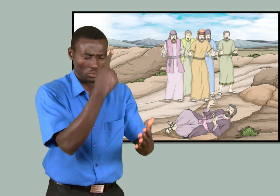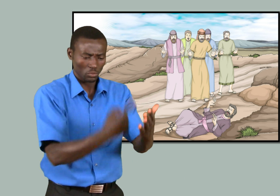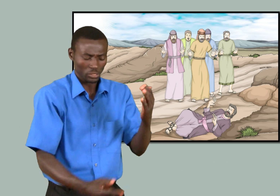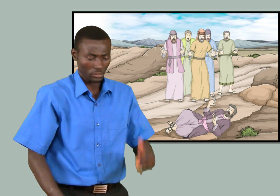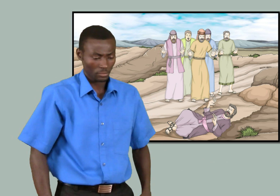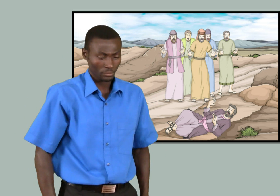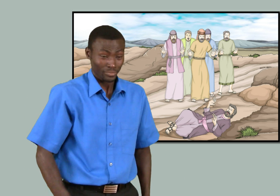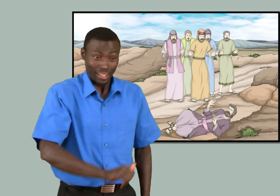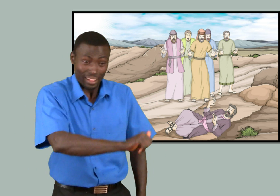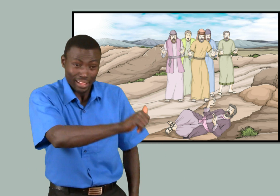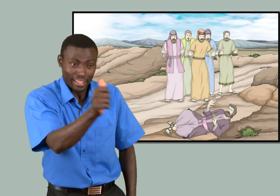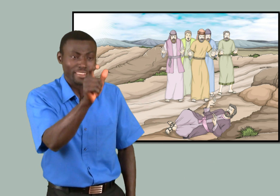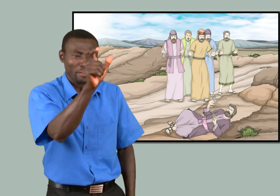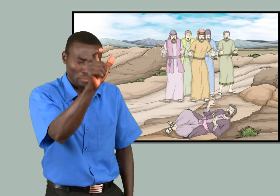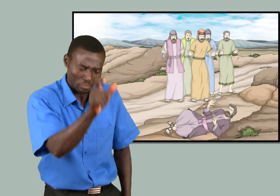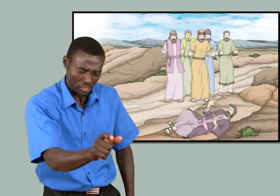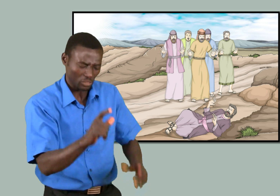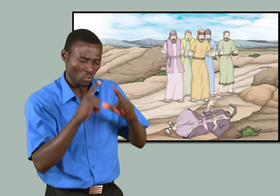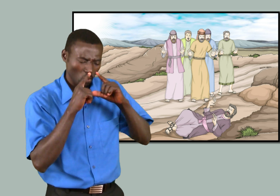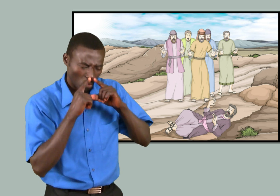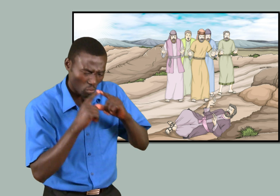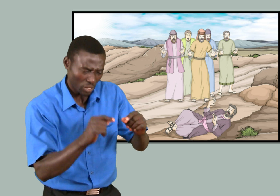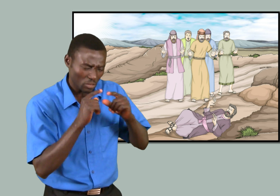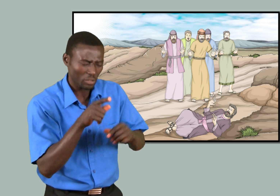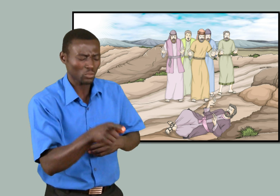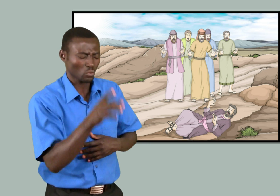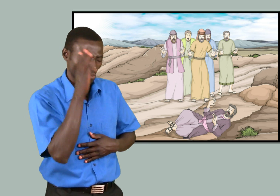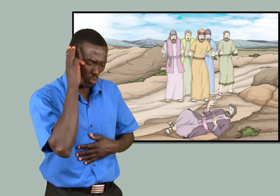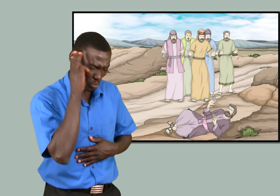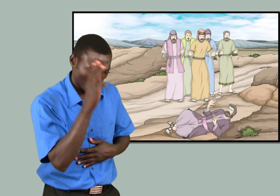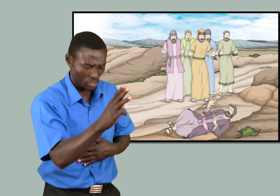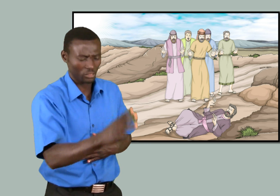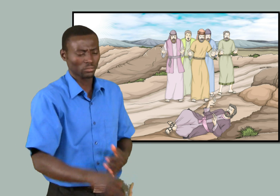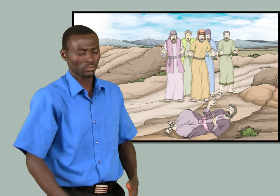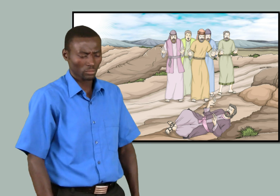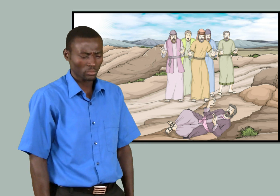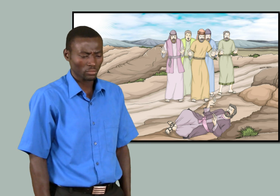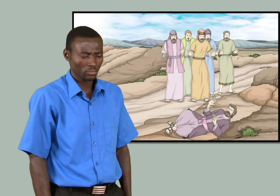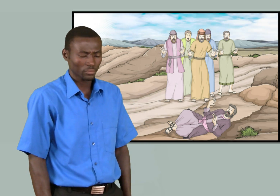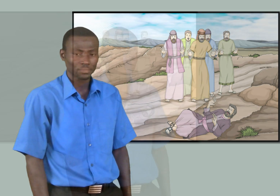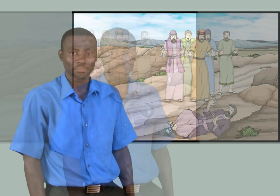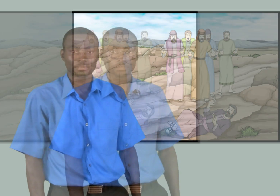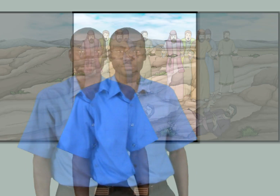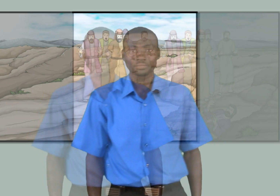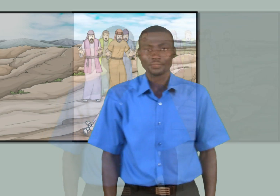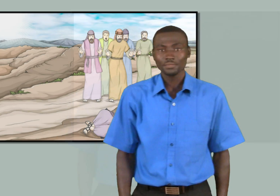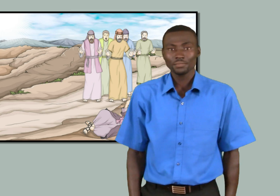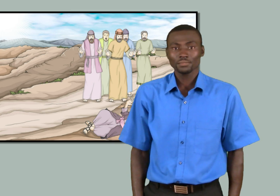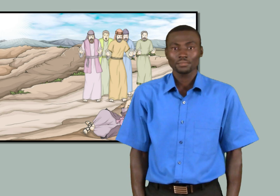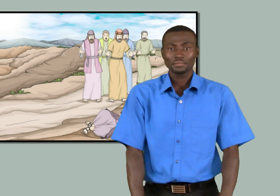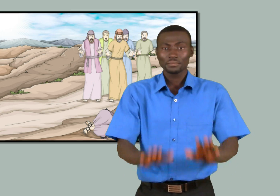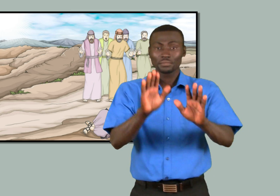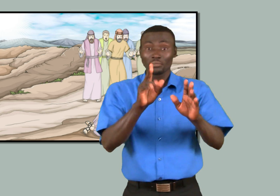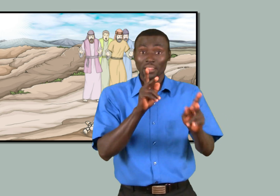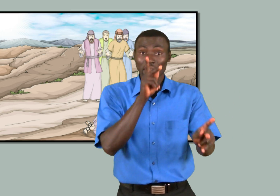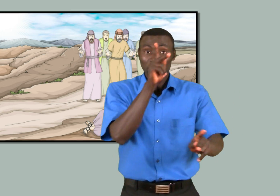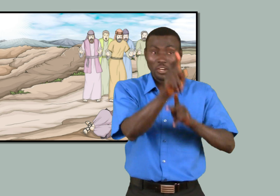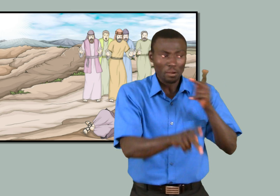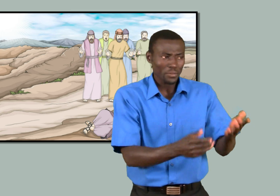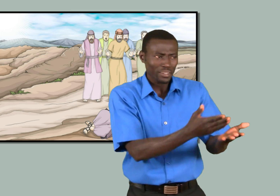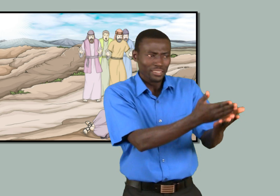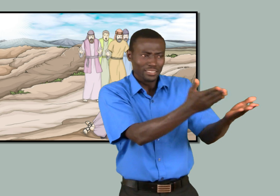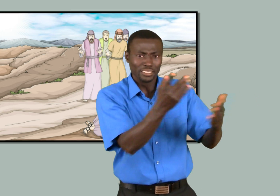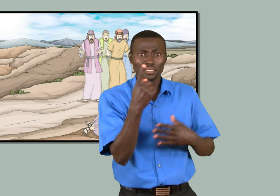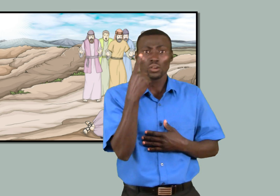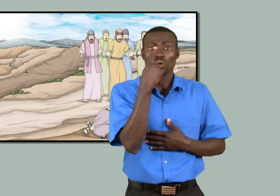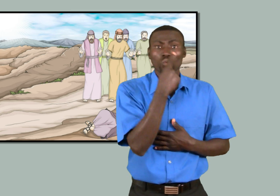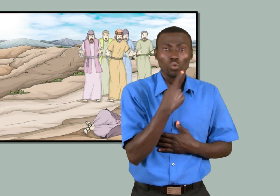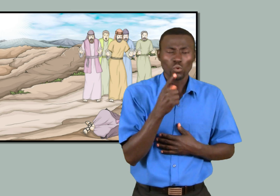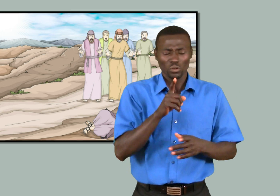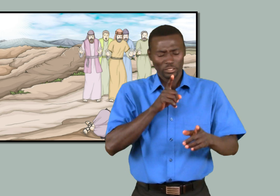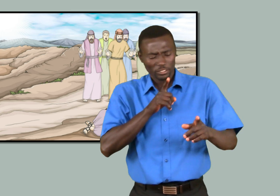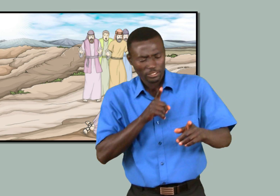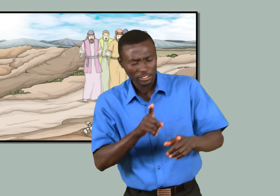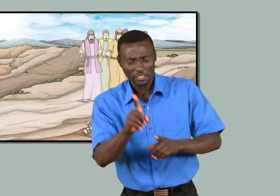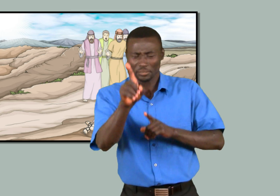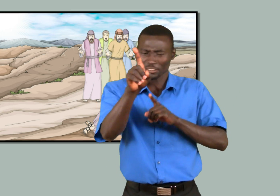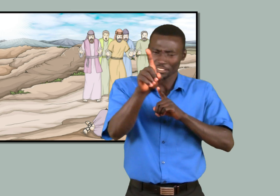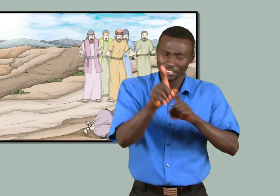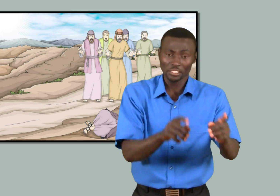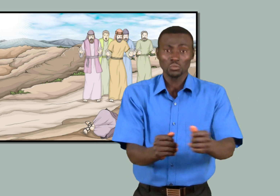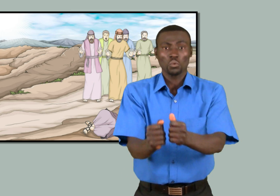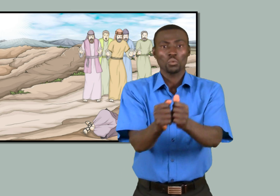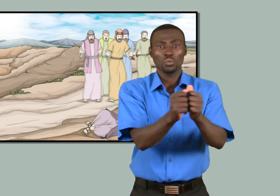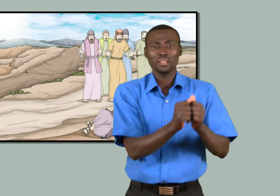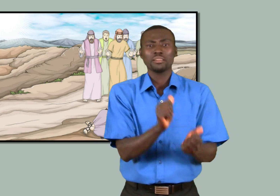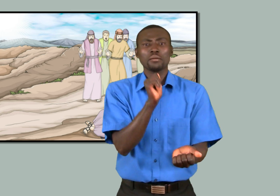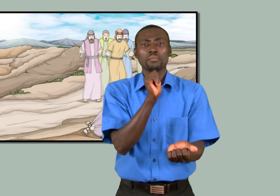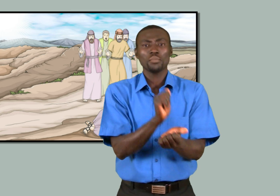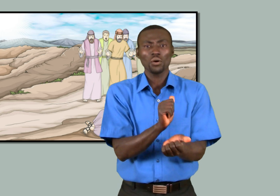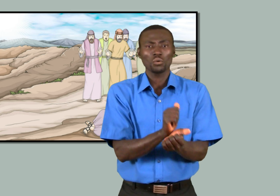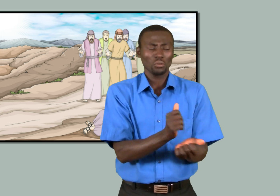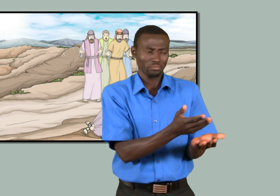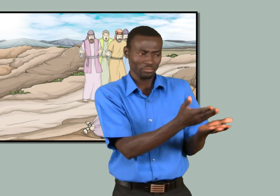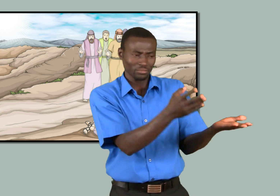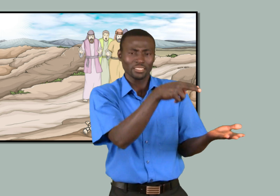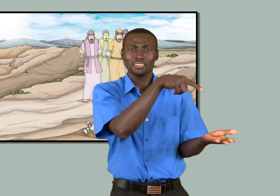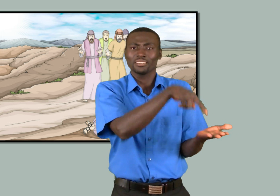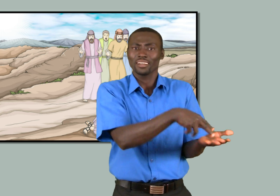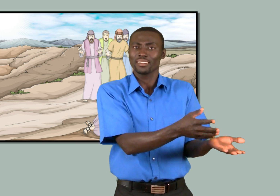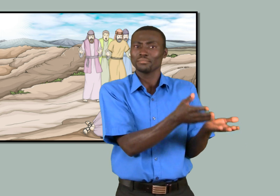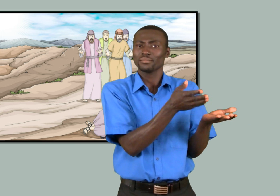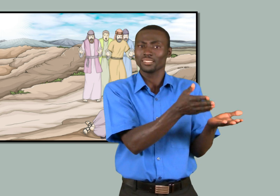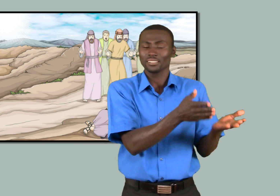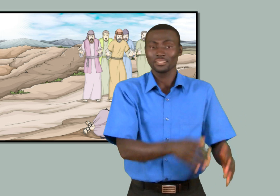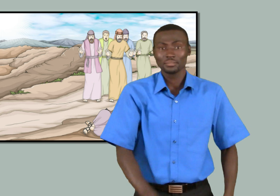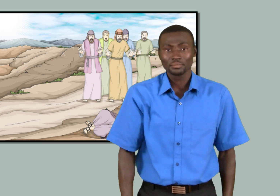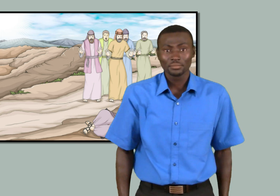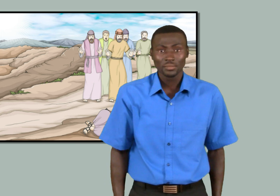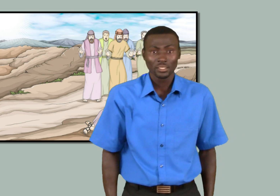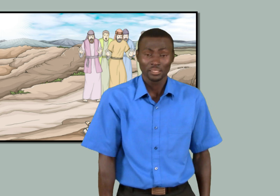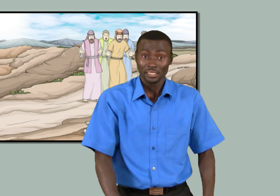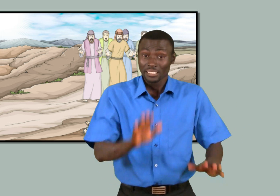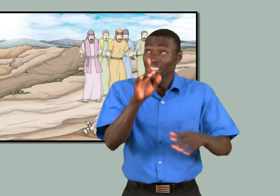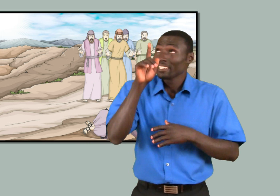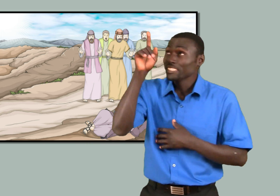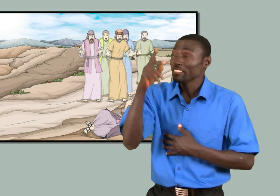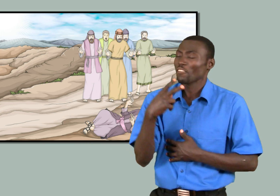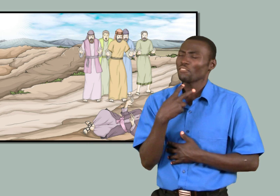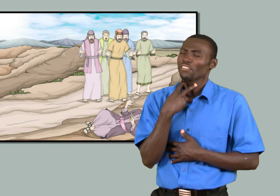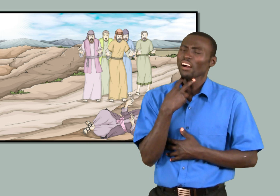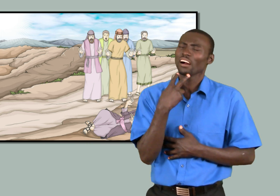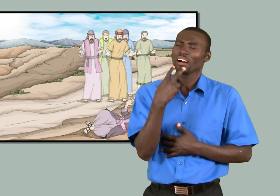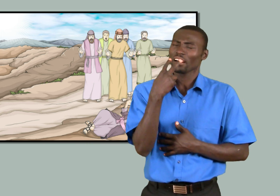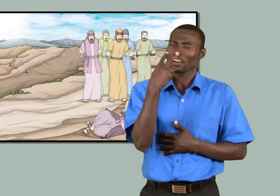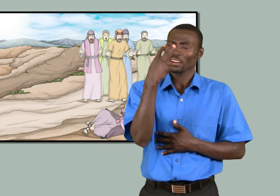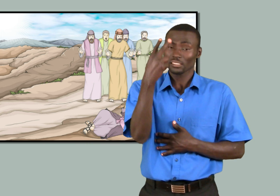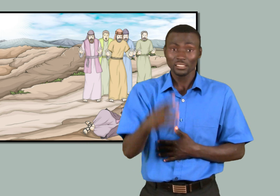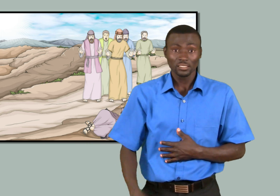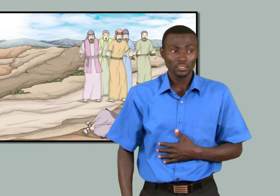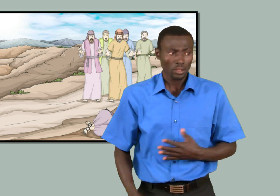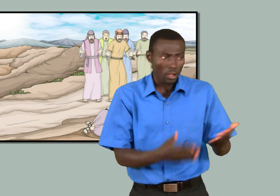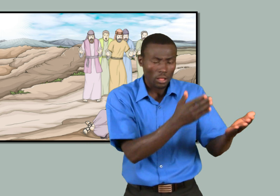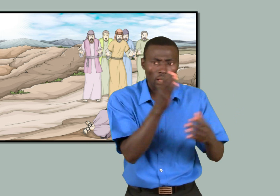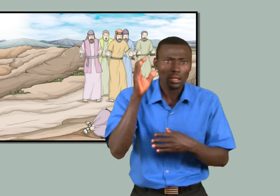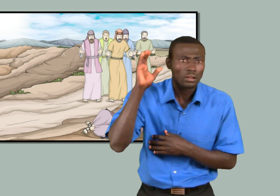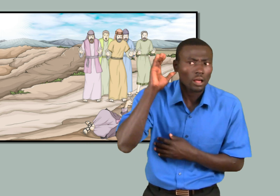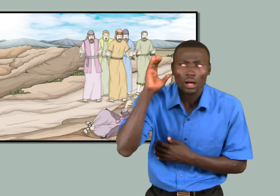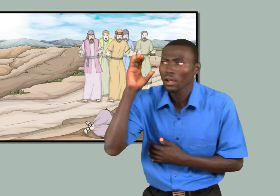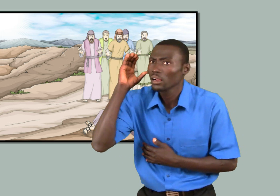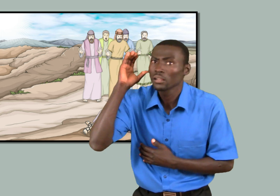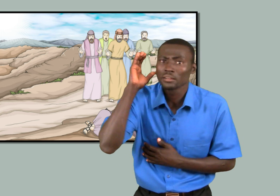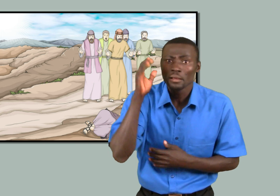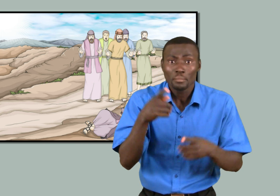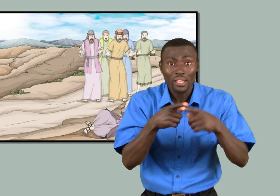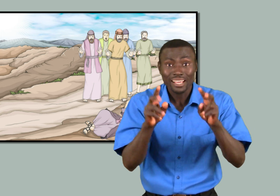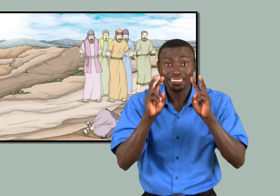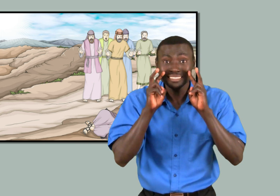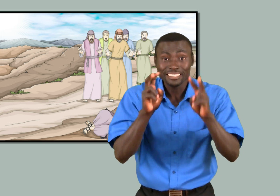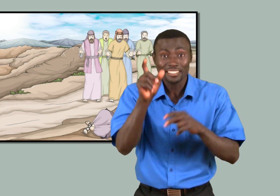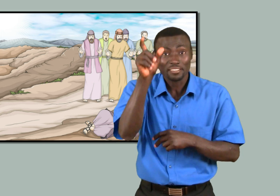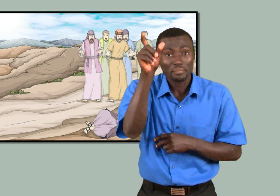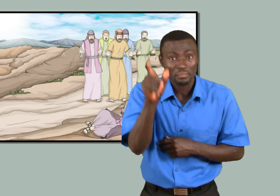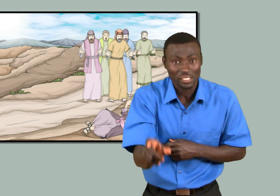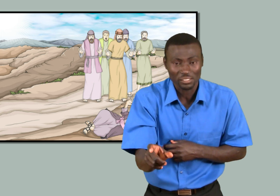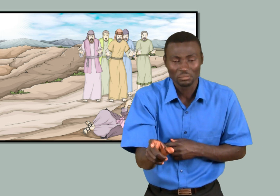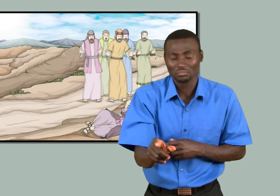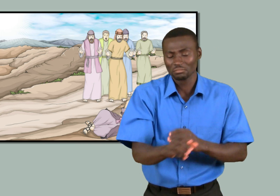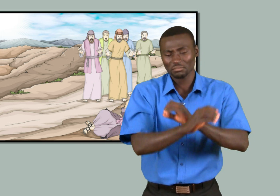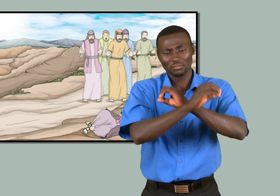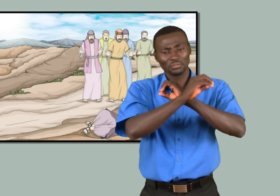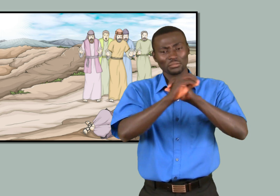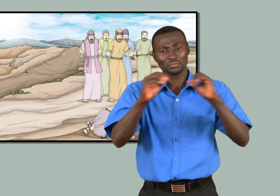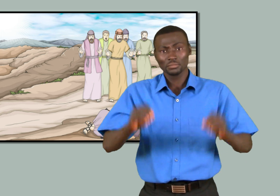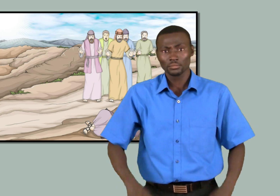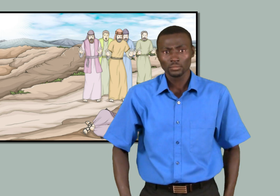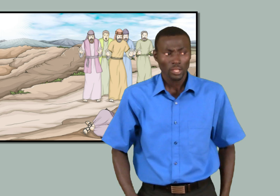“Now get up and go into the city, and you will be told what you must do.”